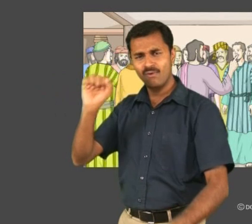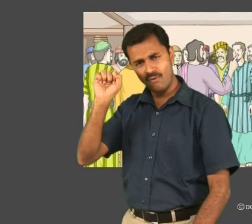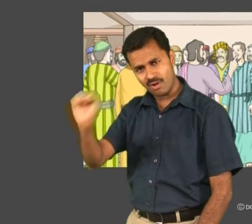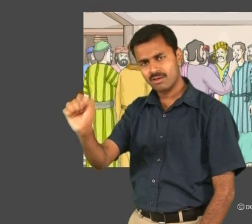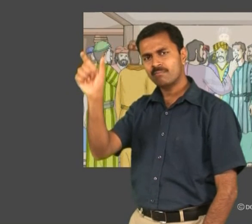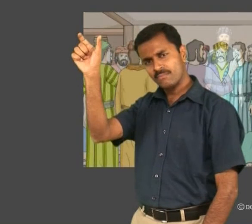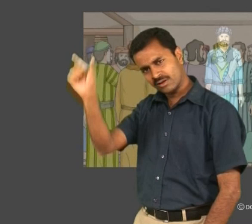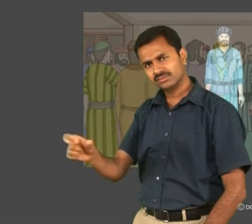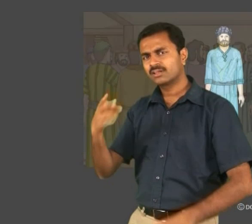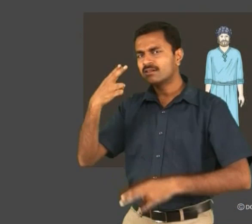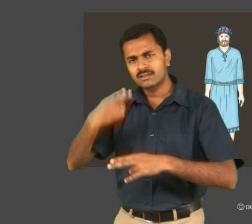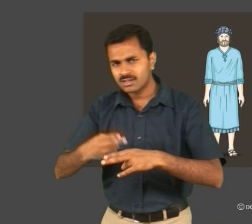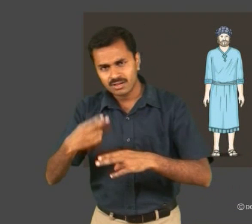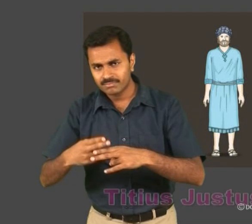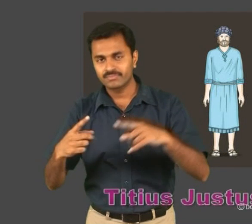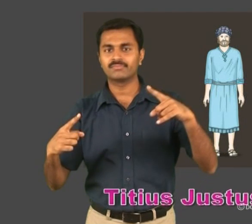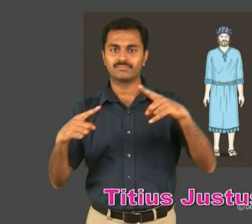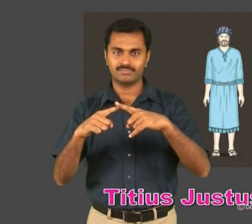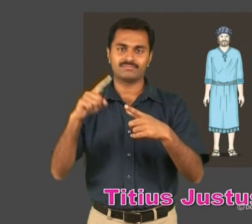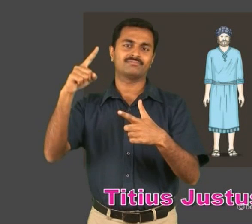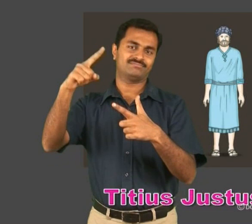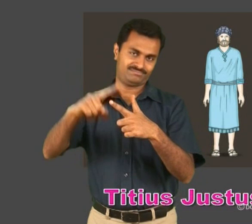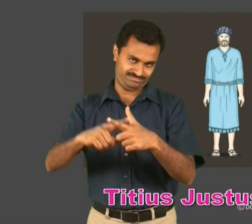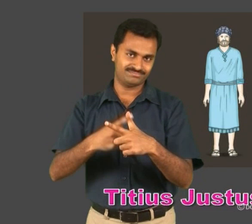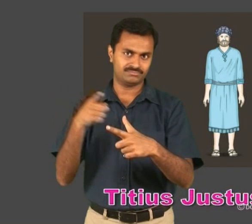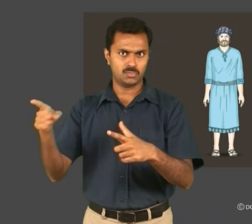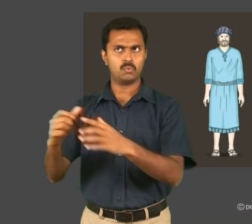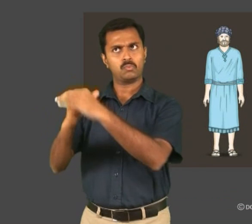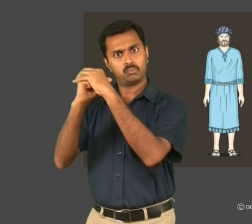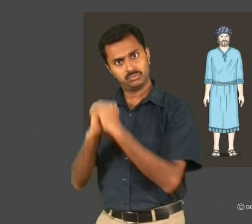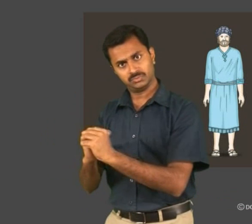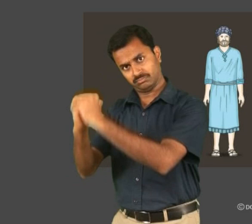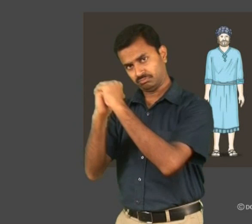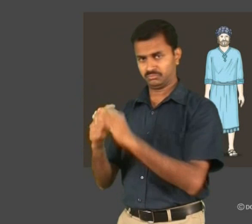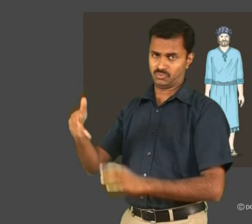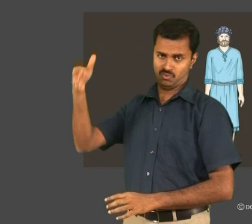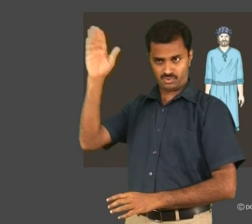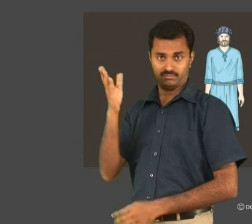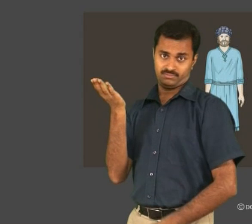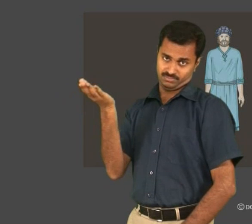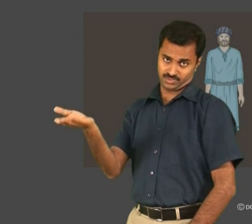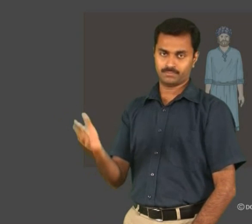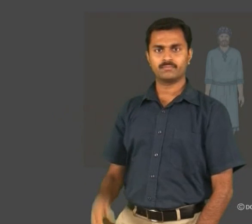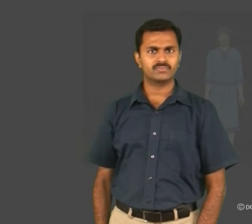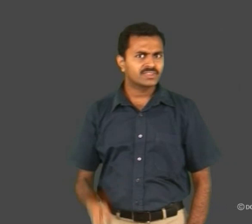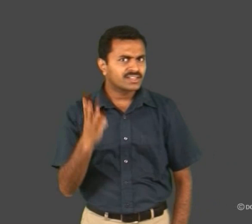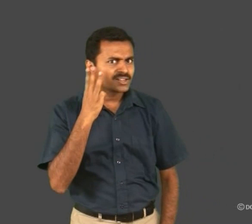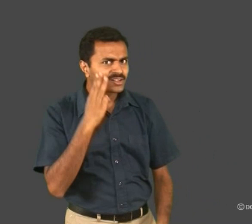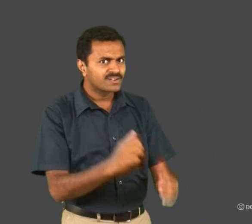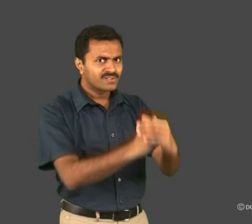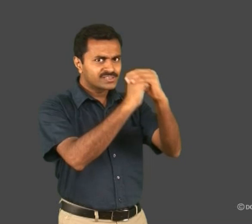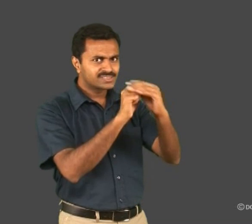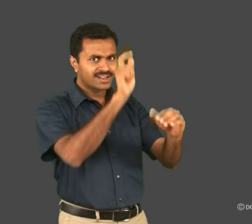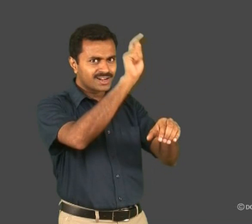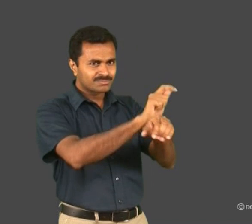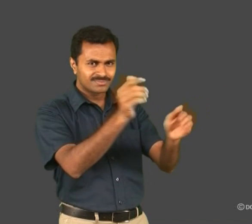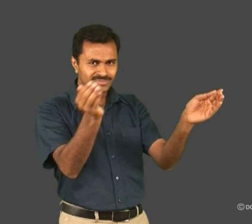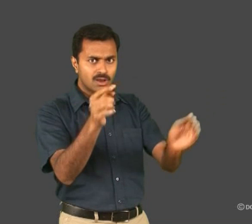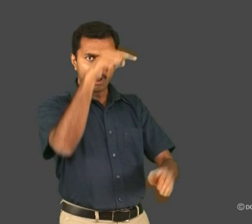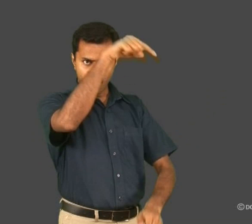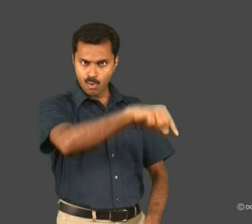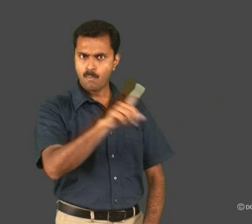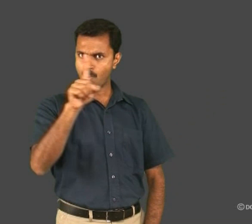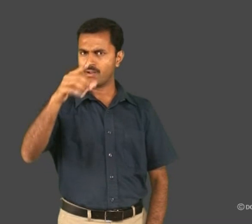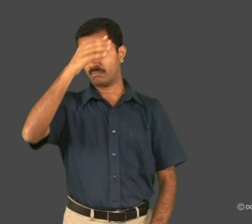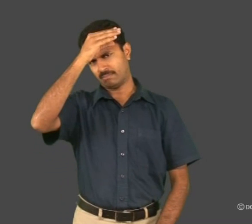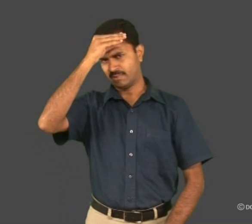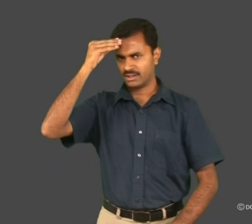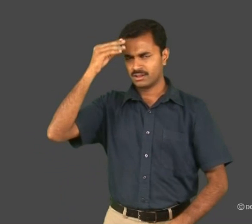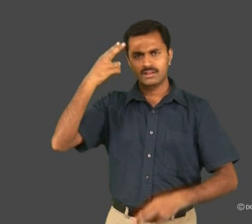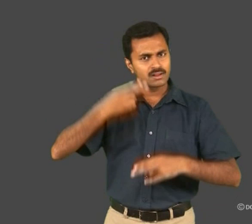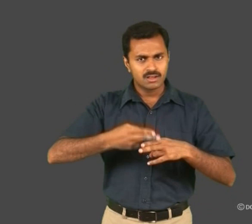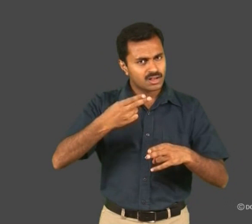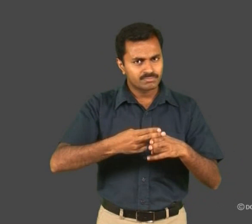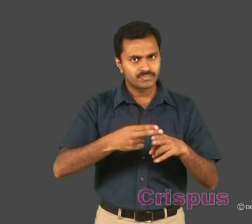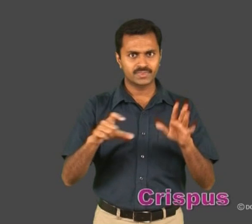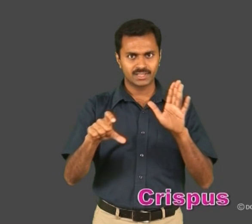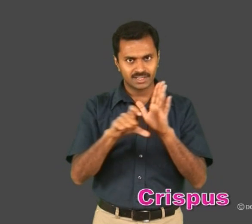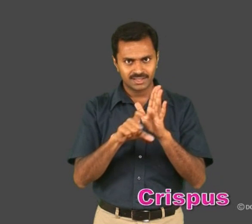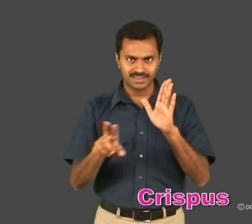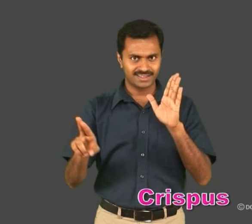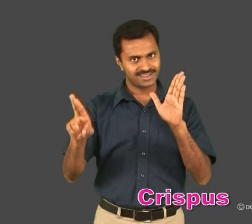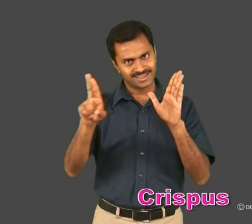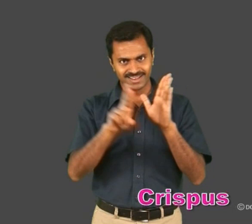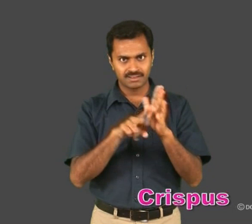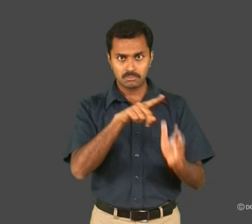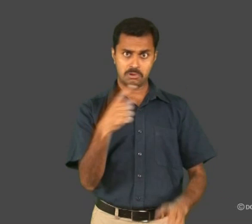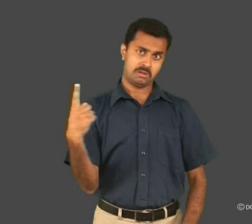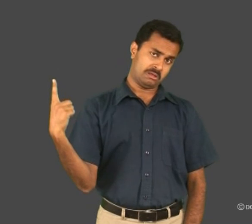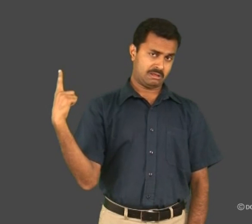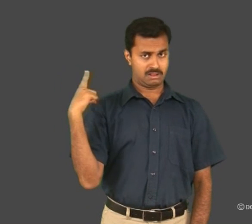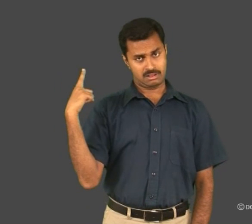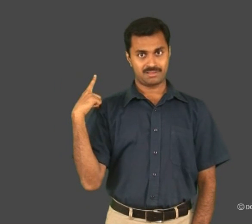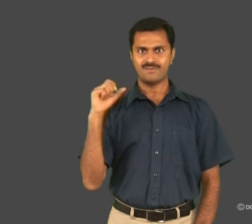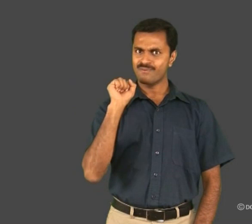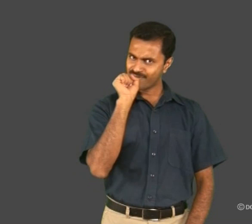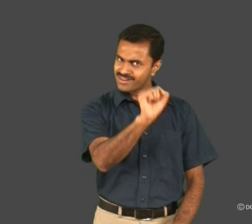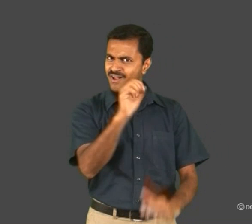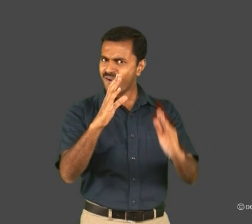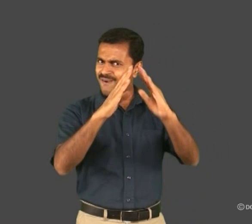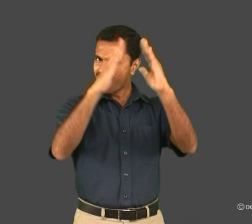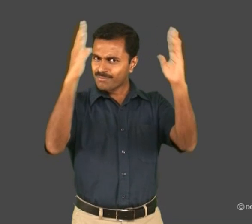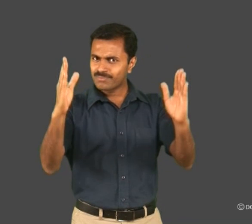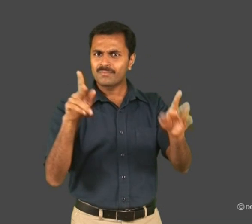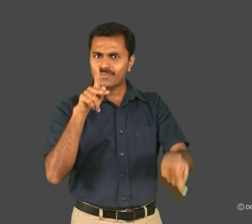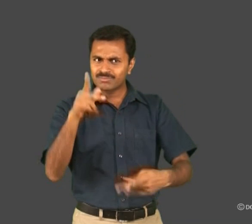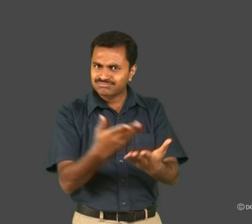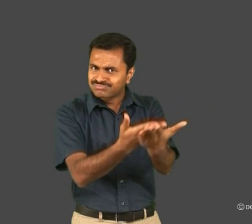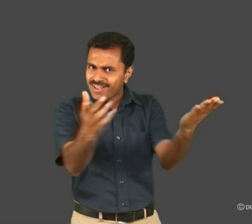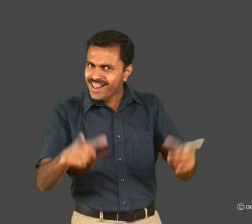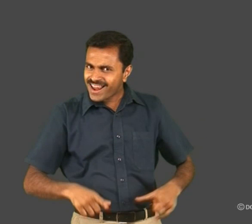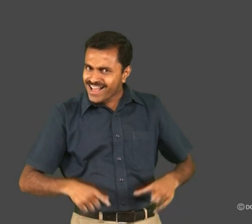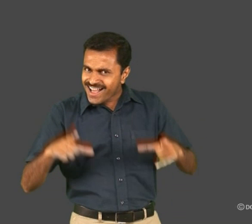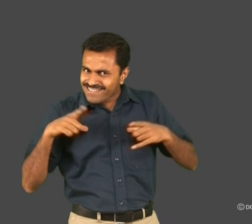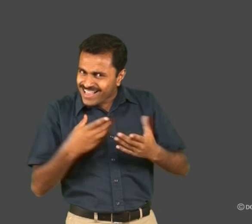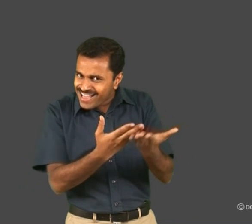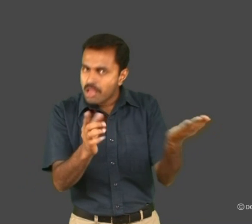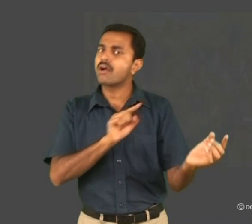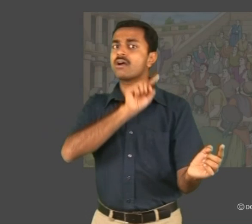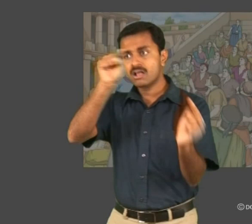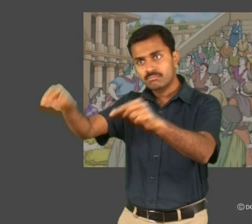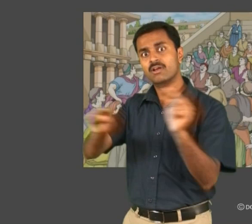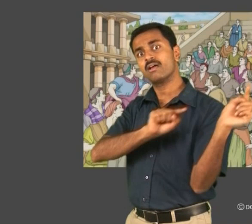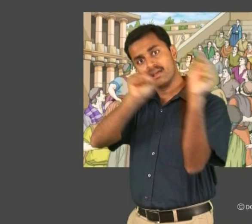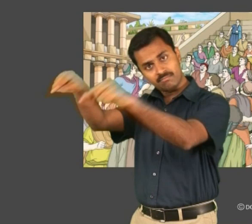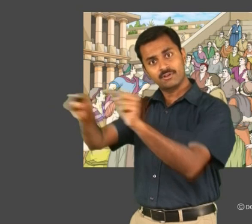So Paul left the synagogue and went next door to the house of Titus Justus, a worshiper of God. Crispus, the synagogue leader, and his whole household believed in the Lord.